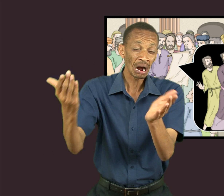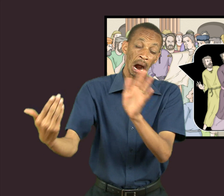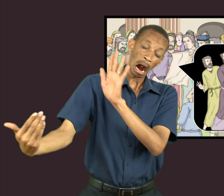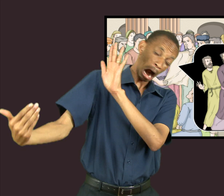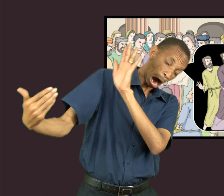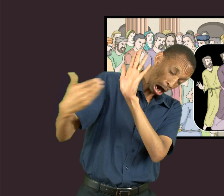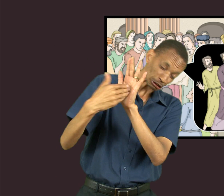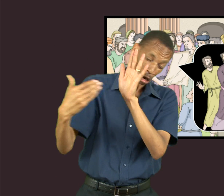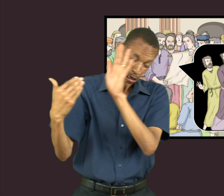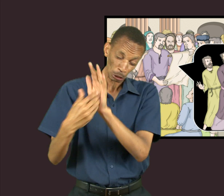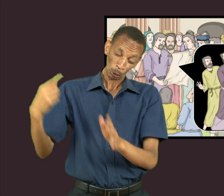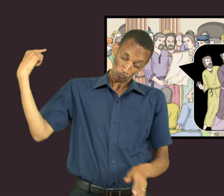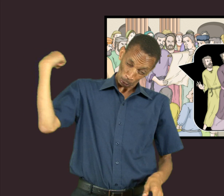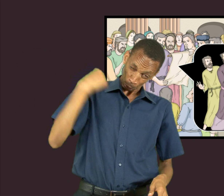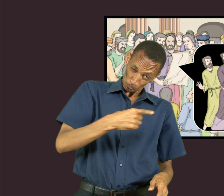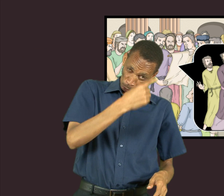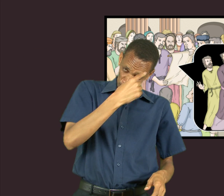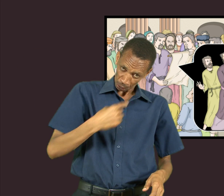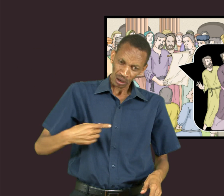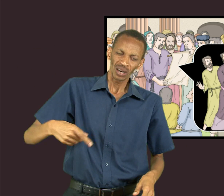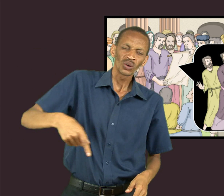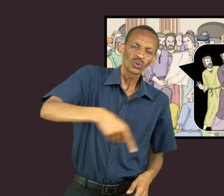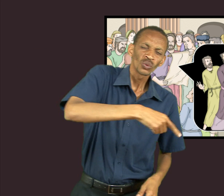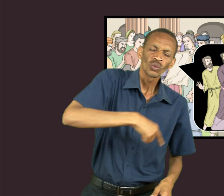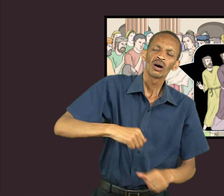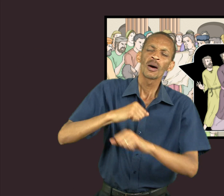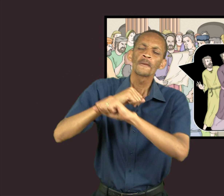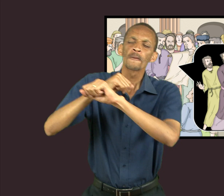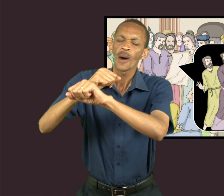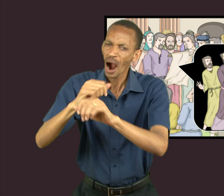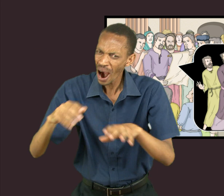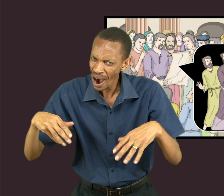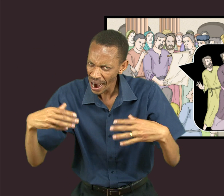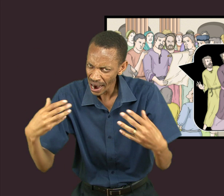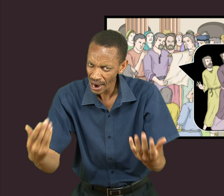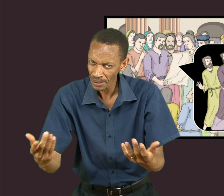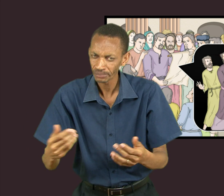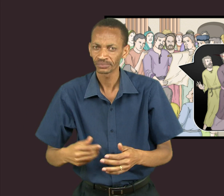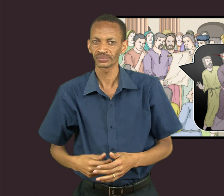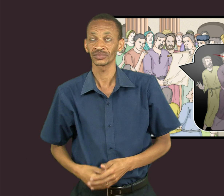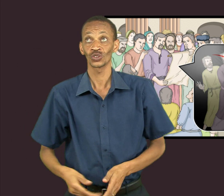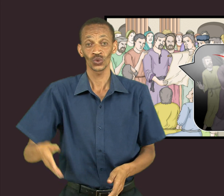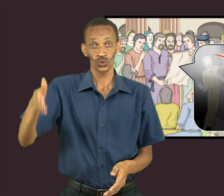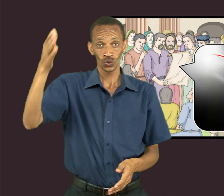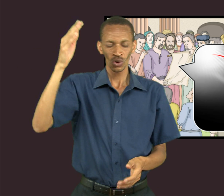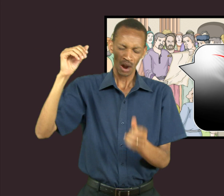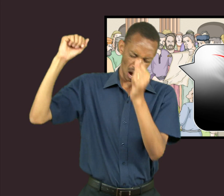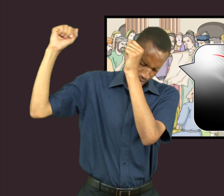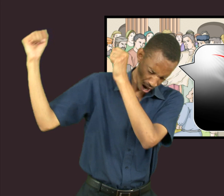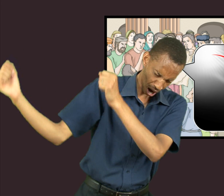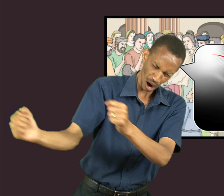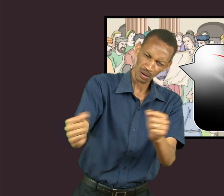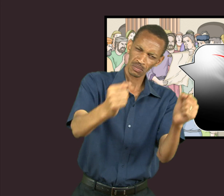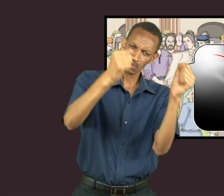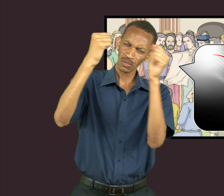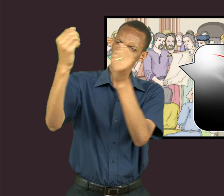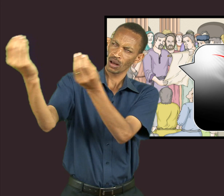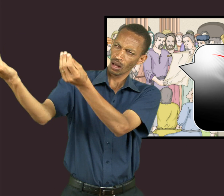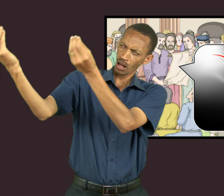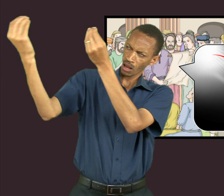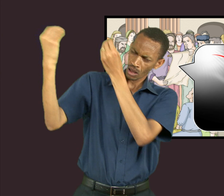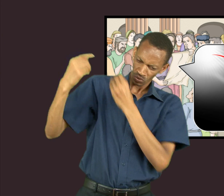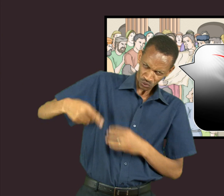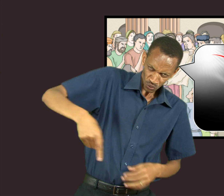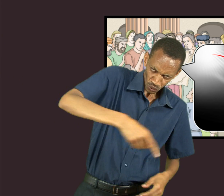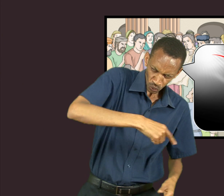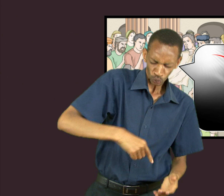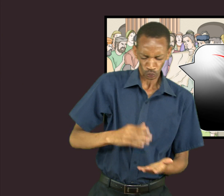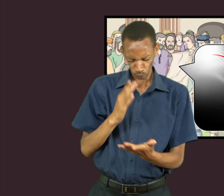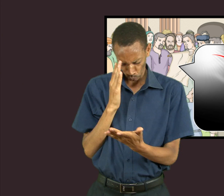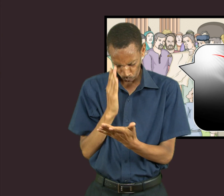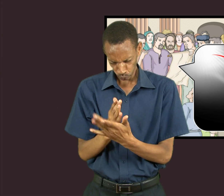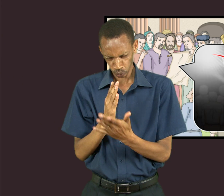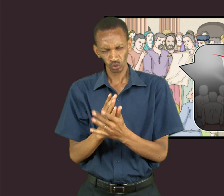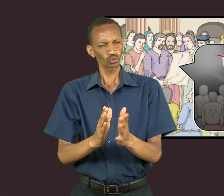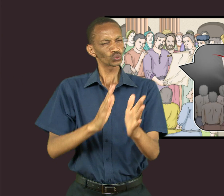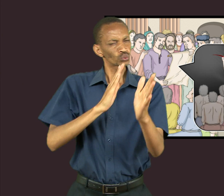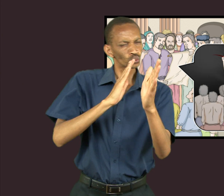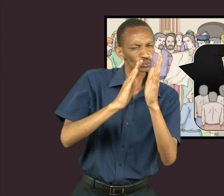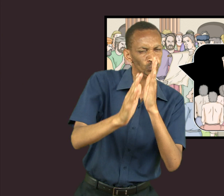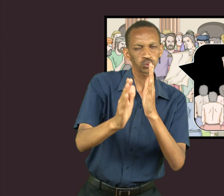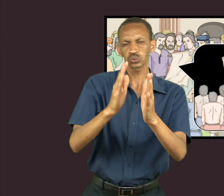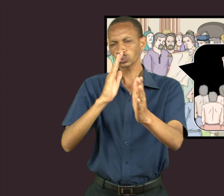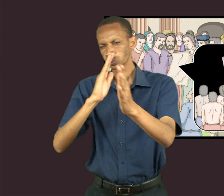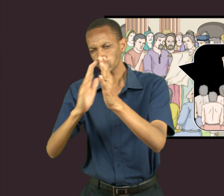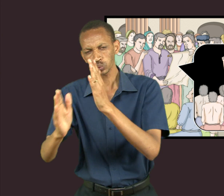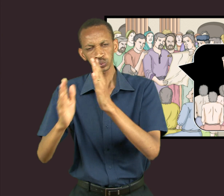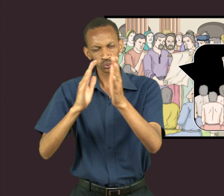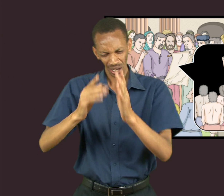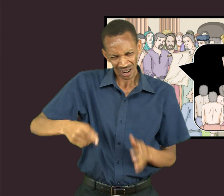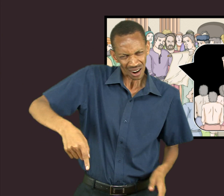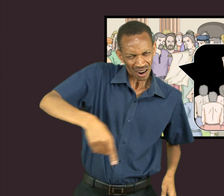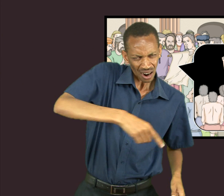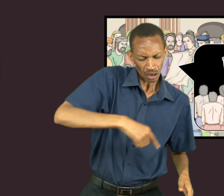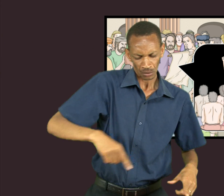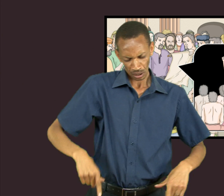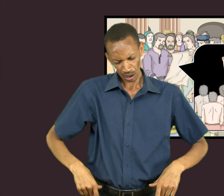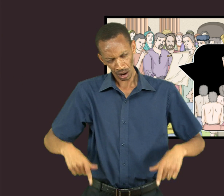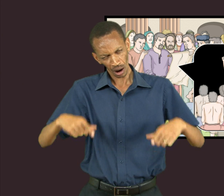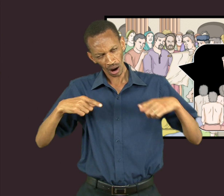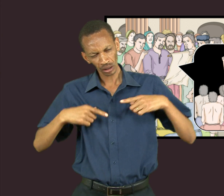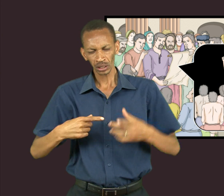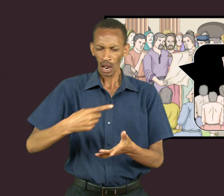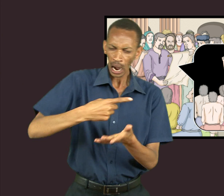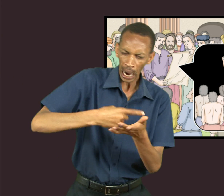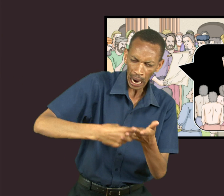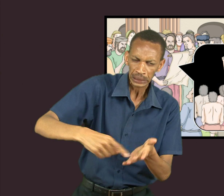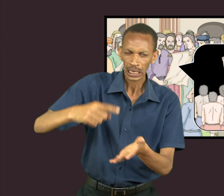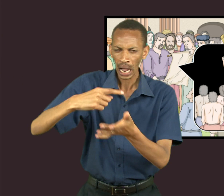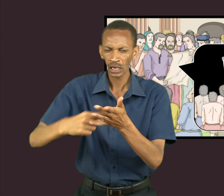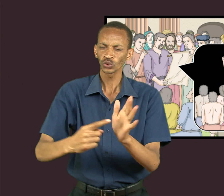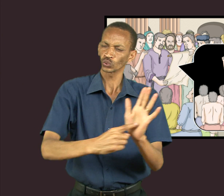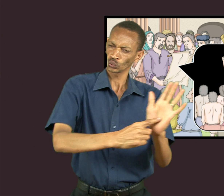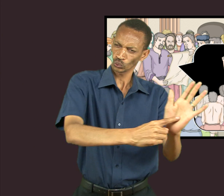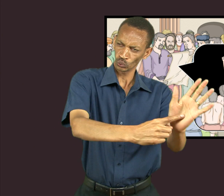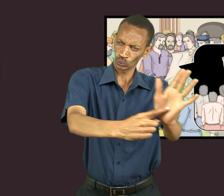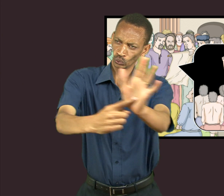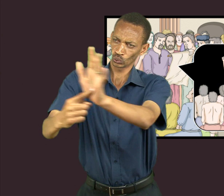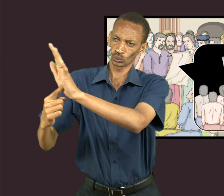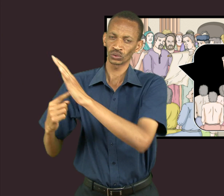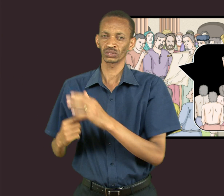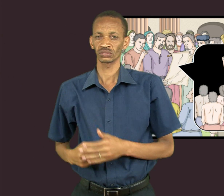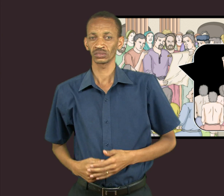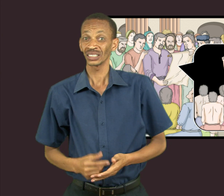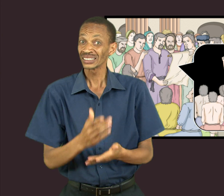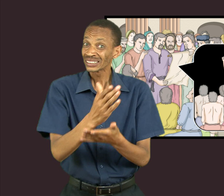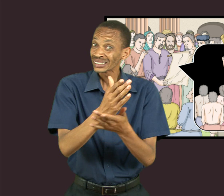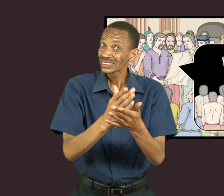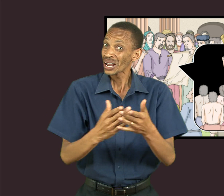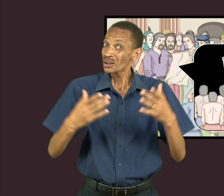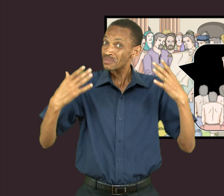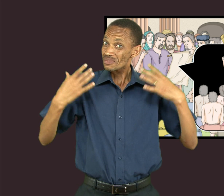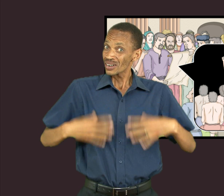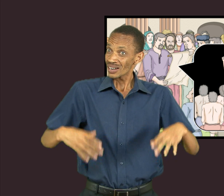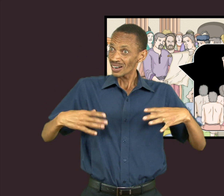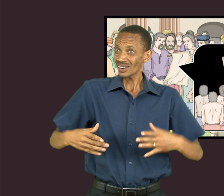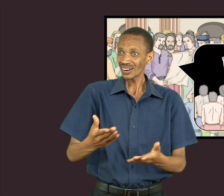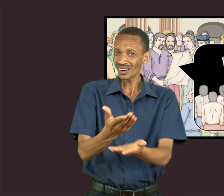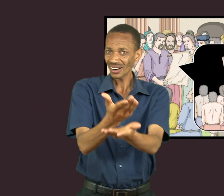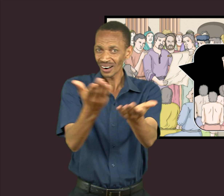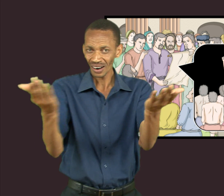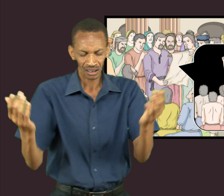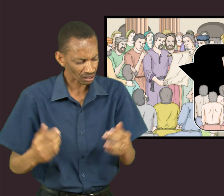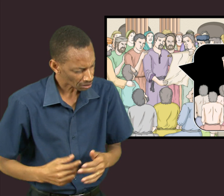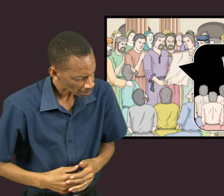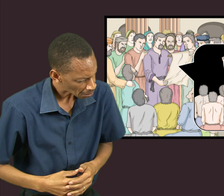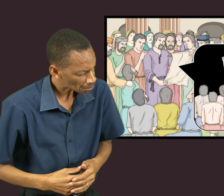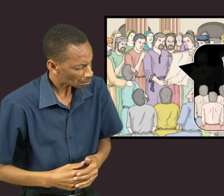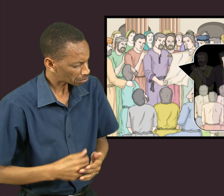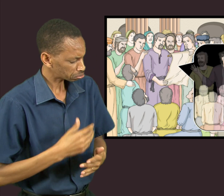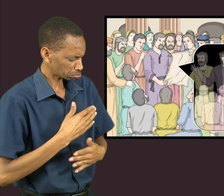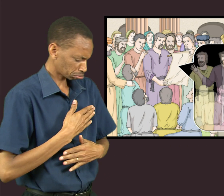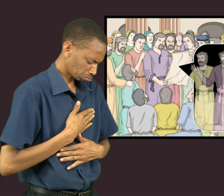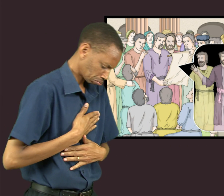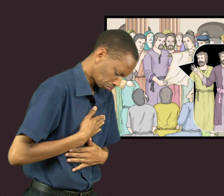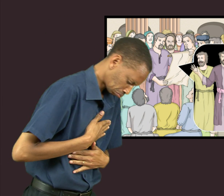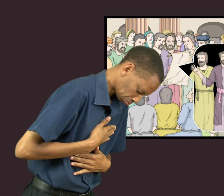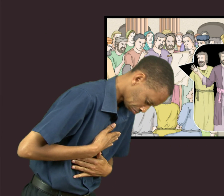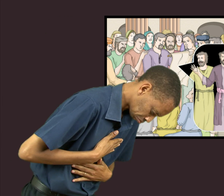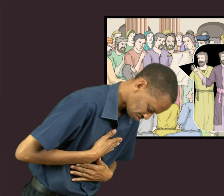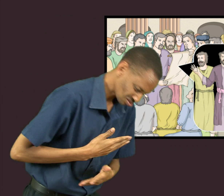in truthful speech and in the power of God;